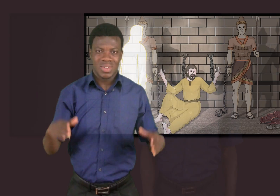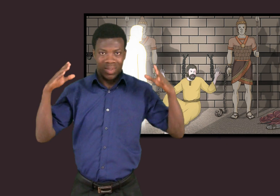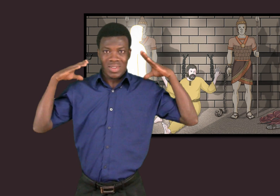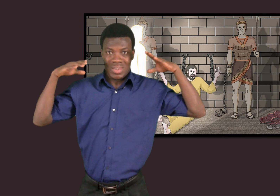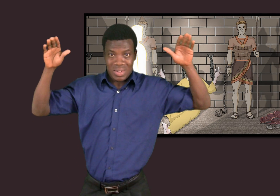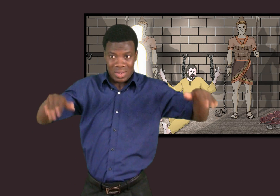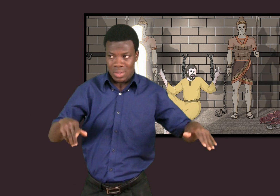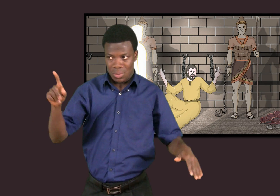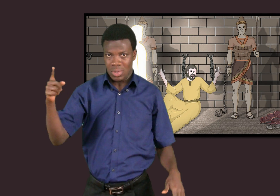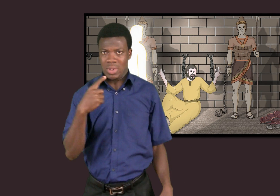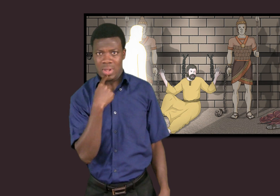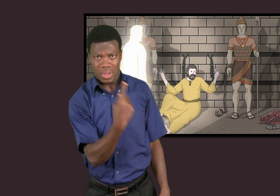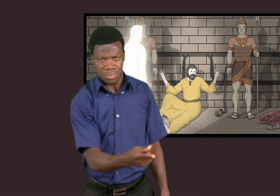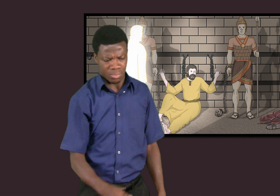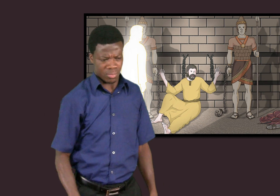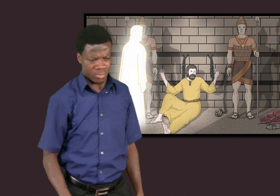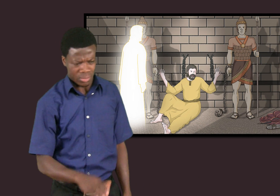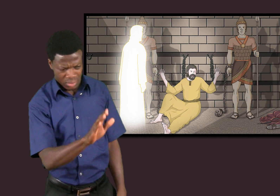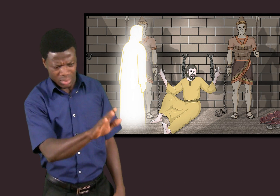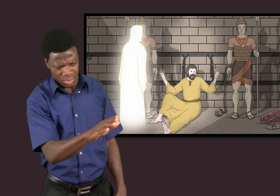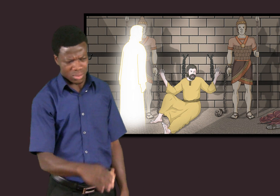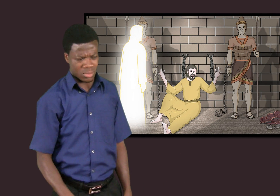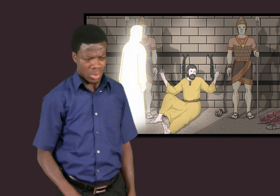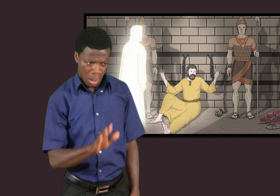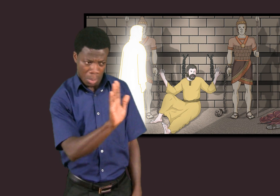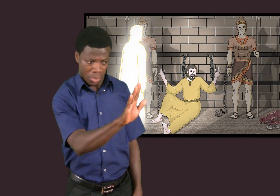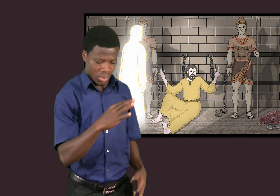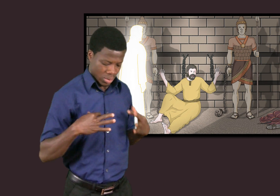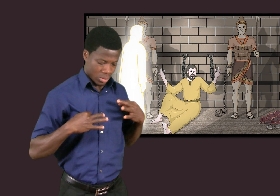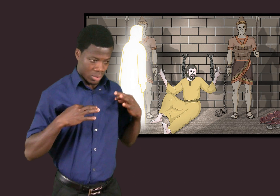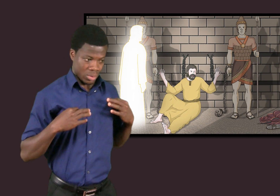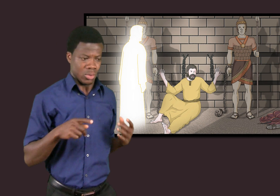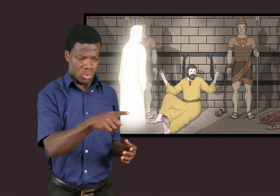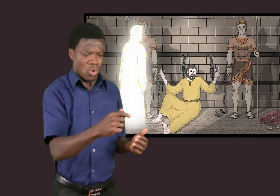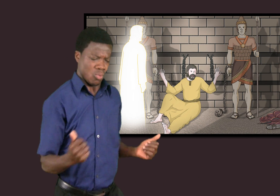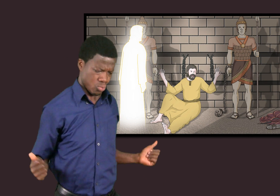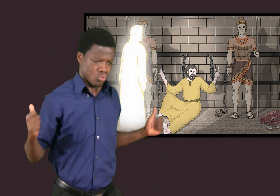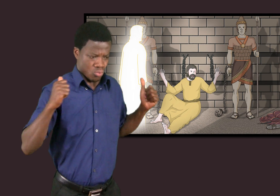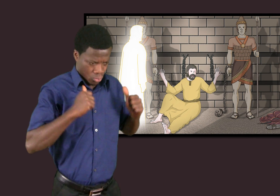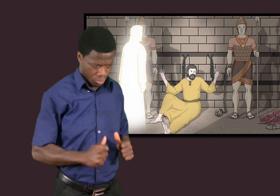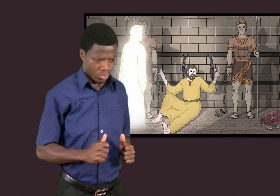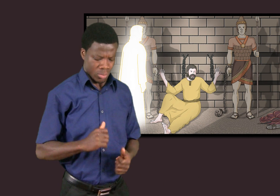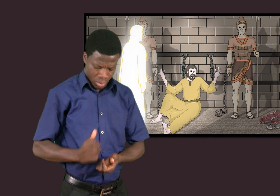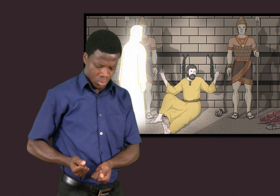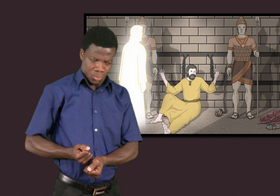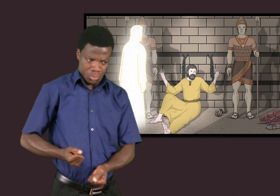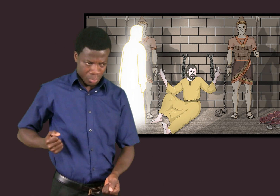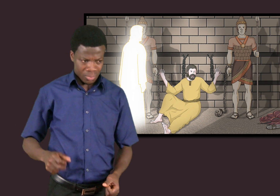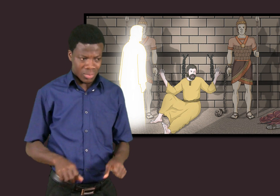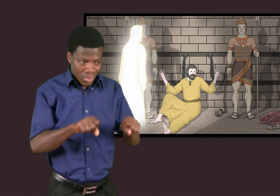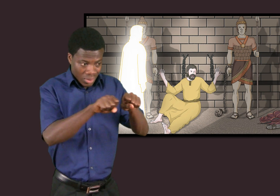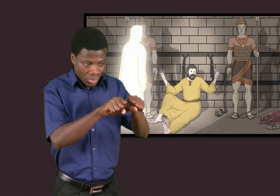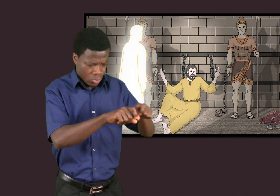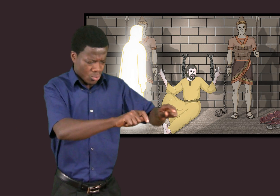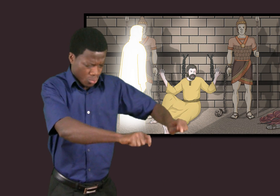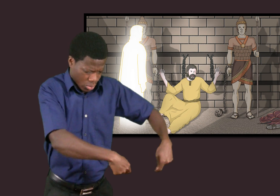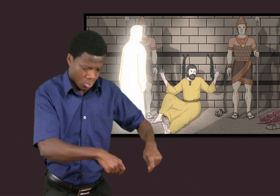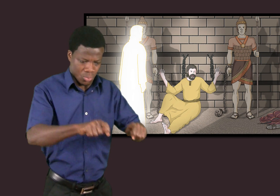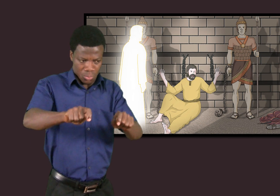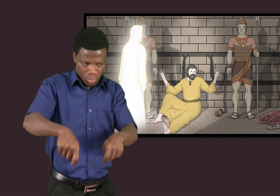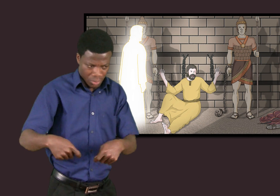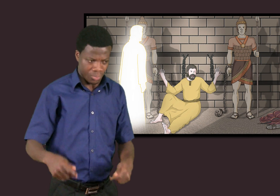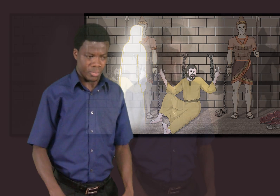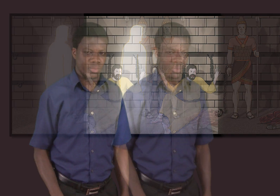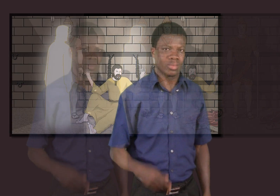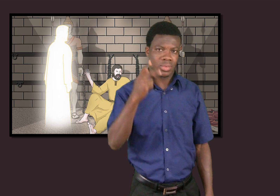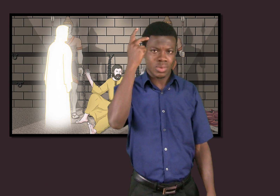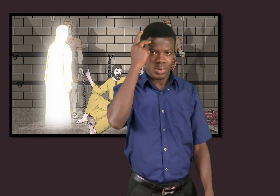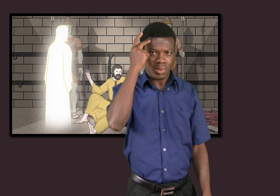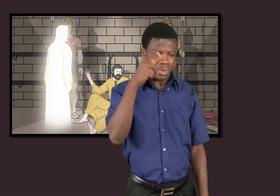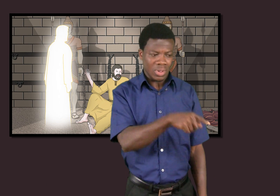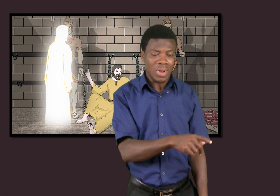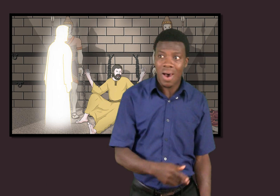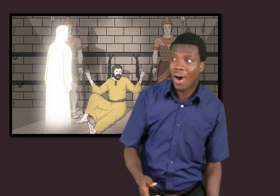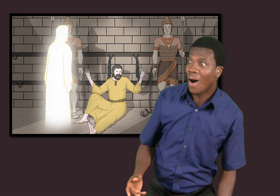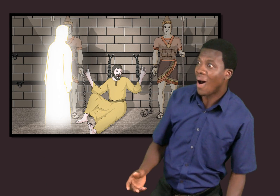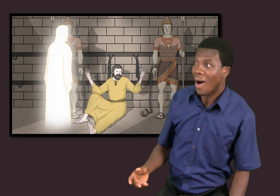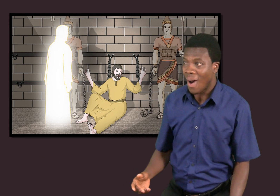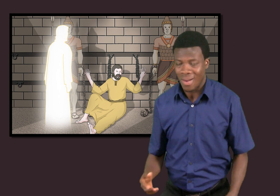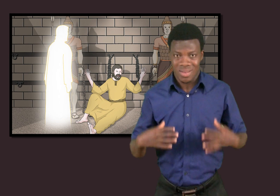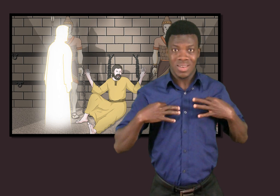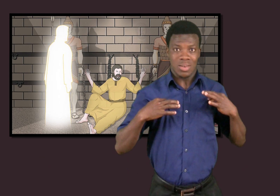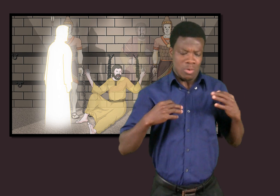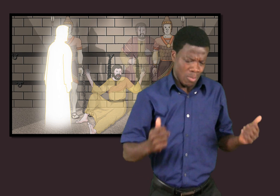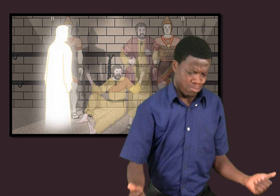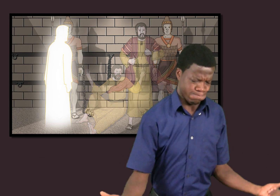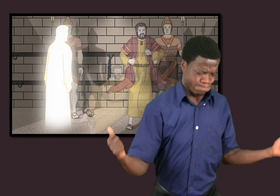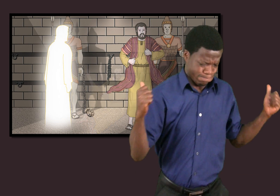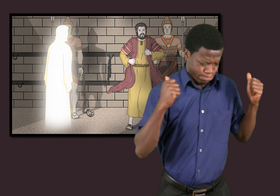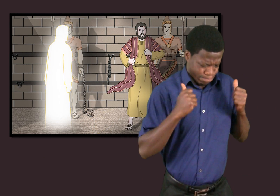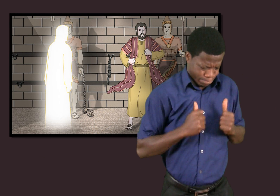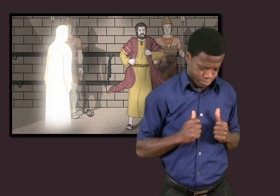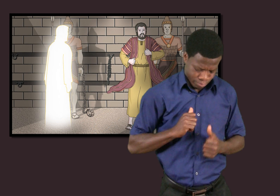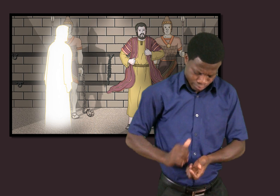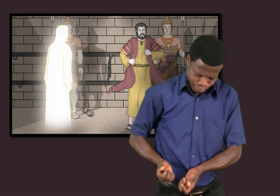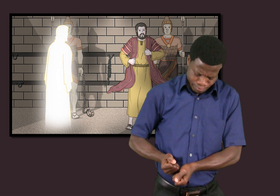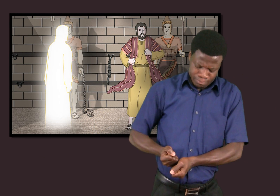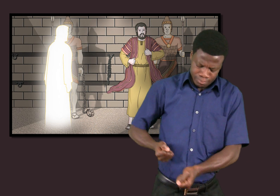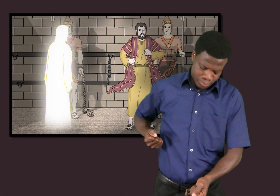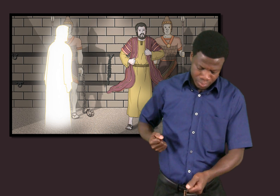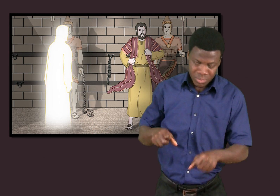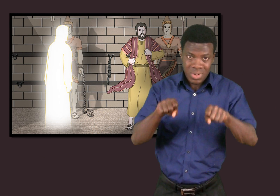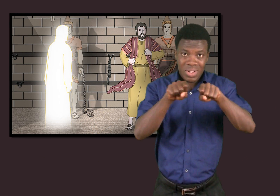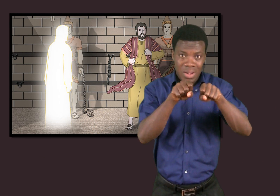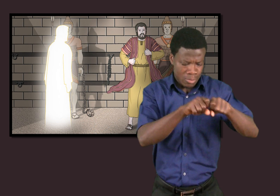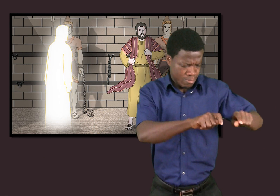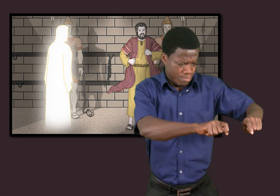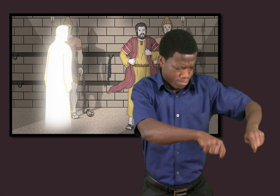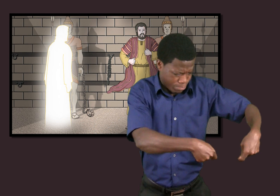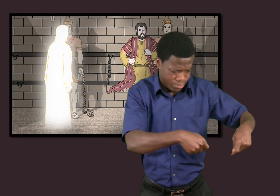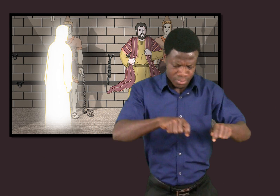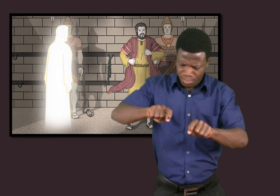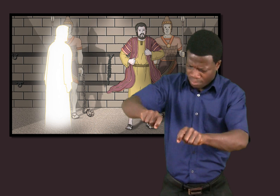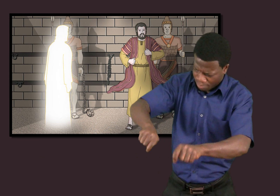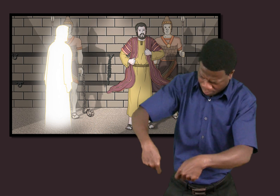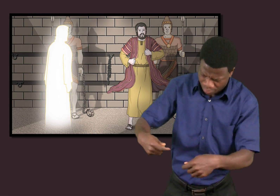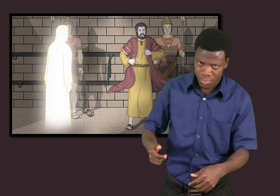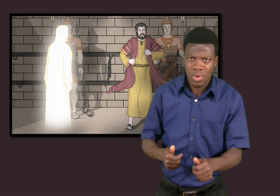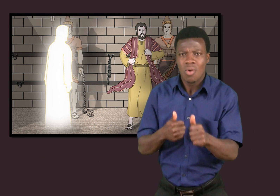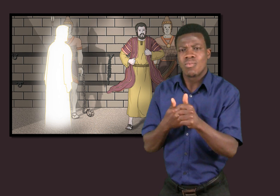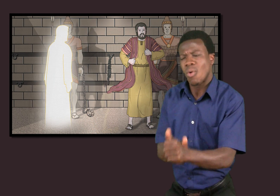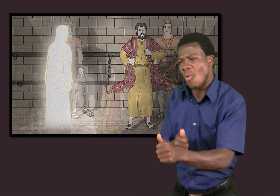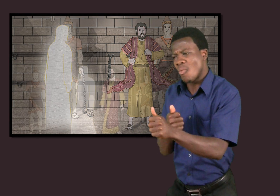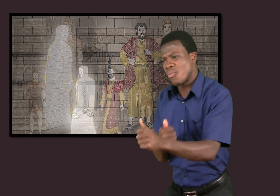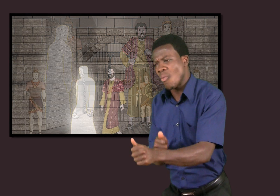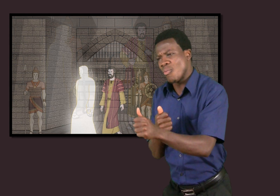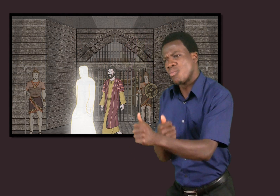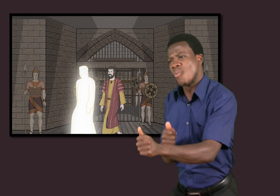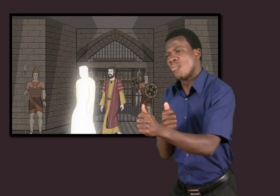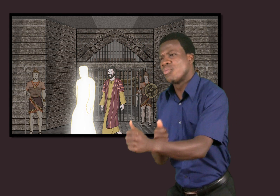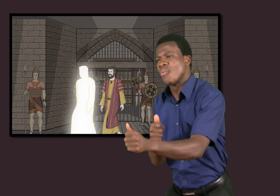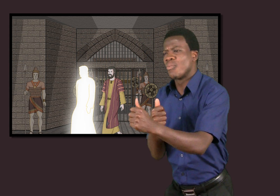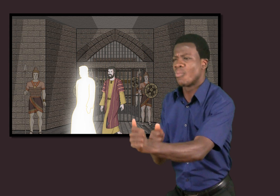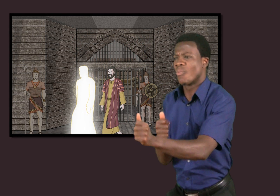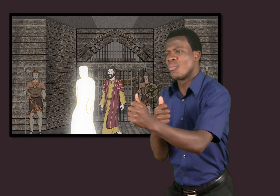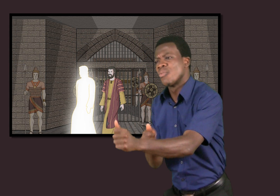Peter did so, and the angel told him, “Wrap your cloak around you and follow me.”